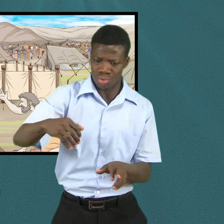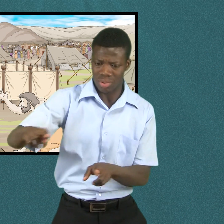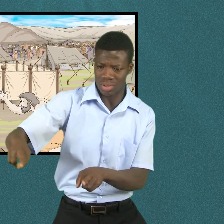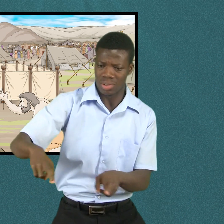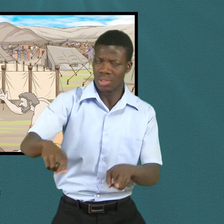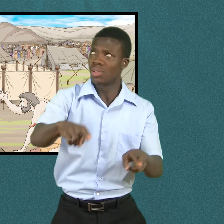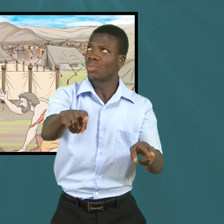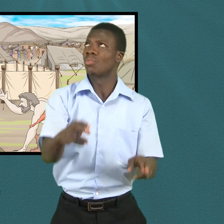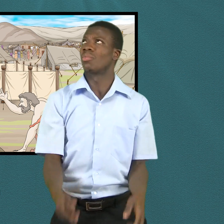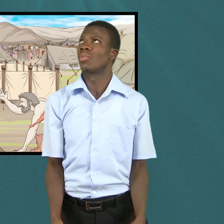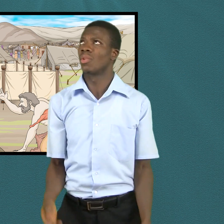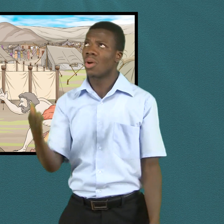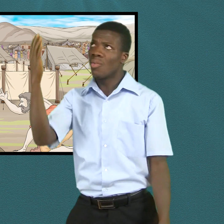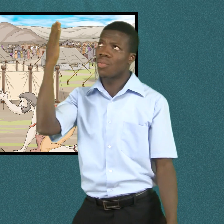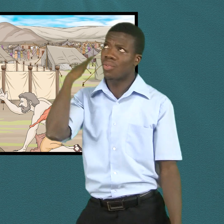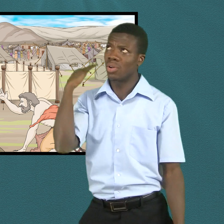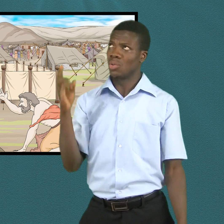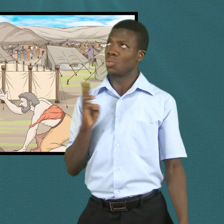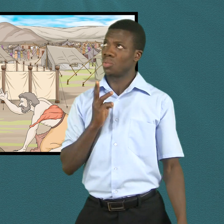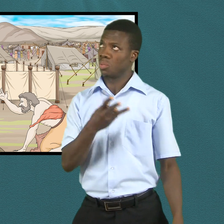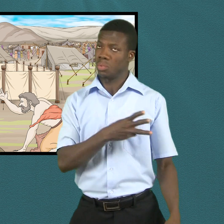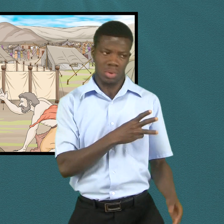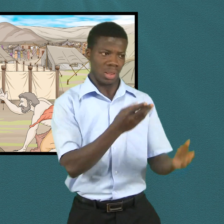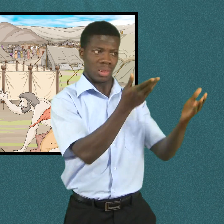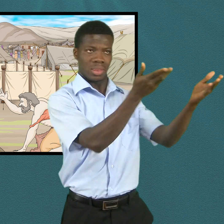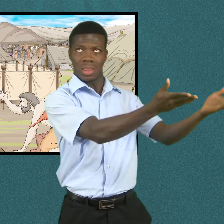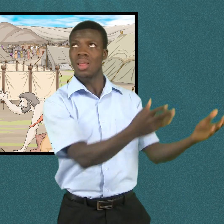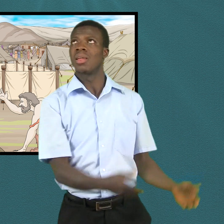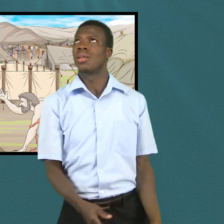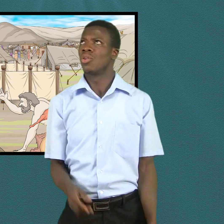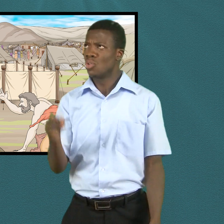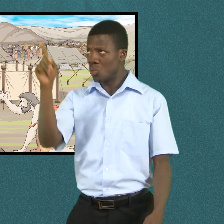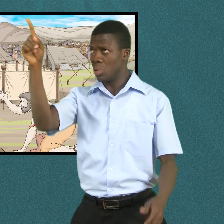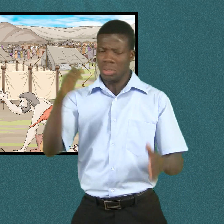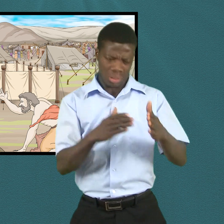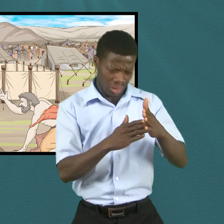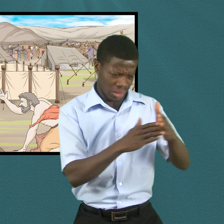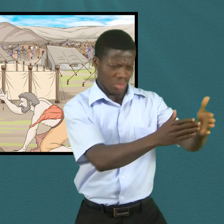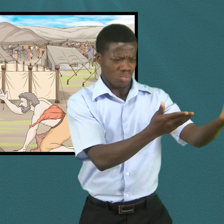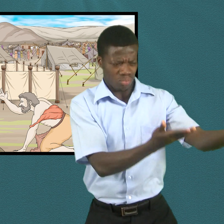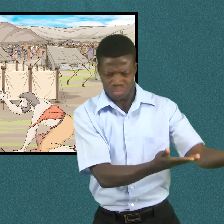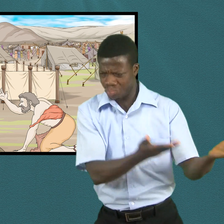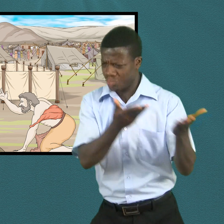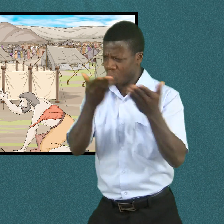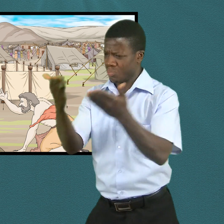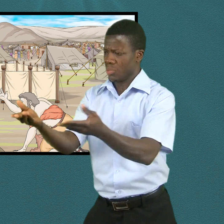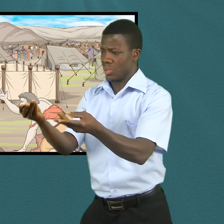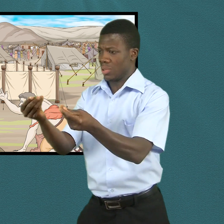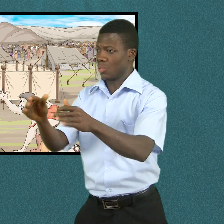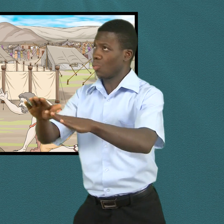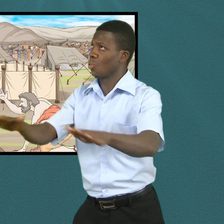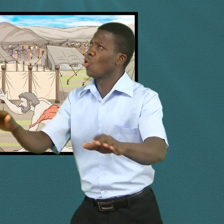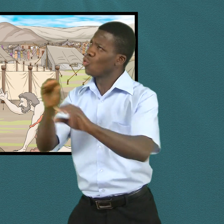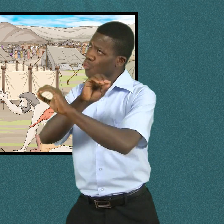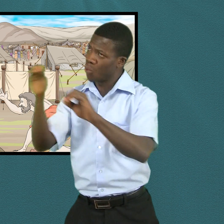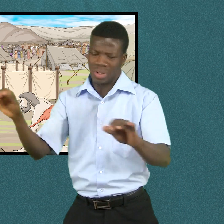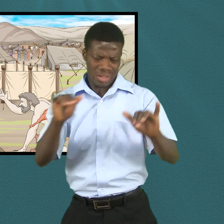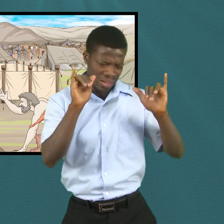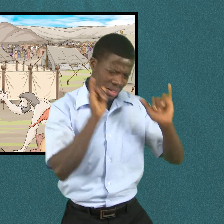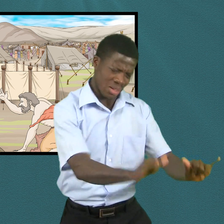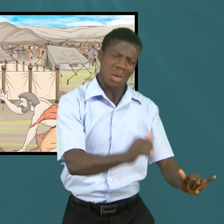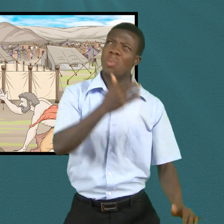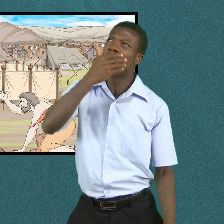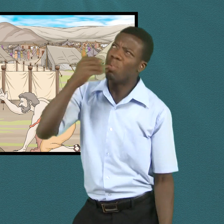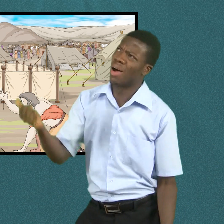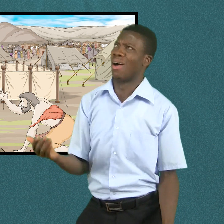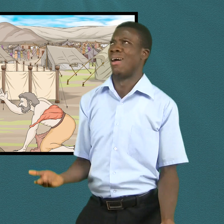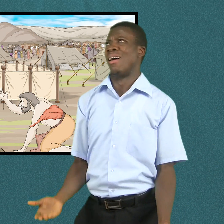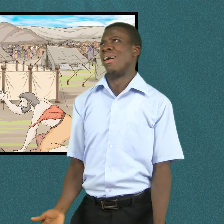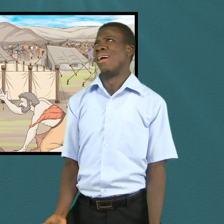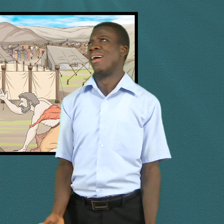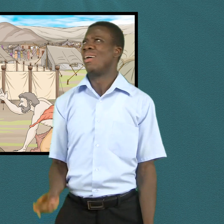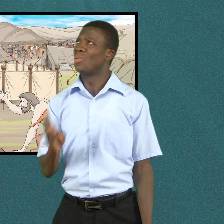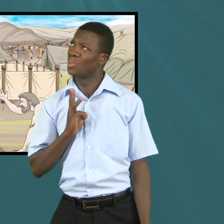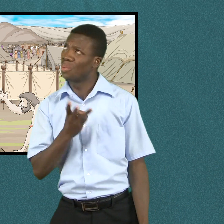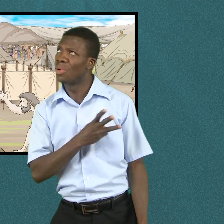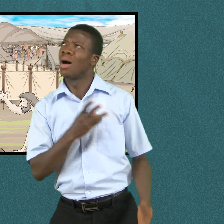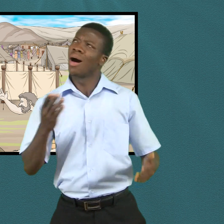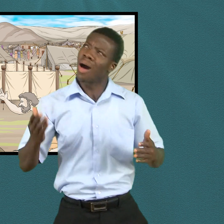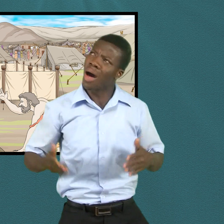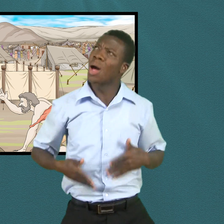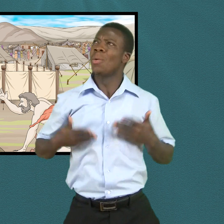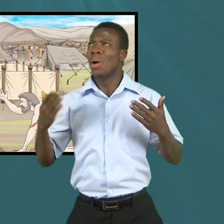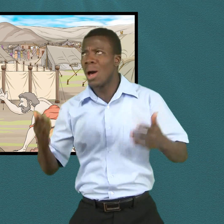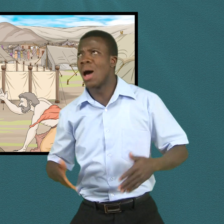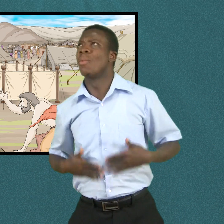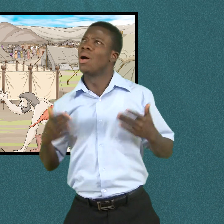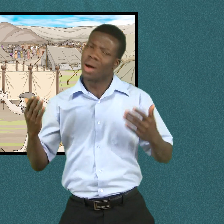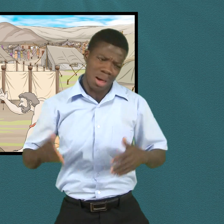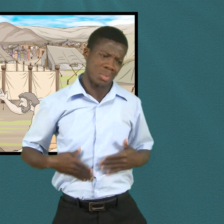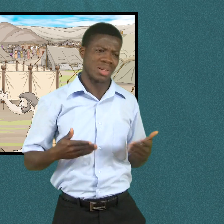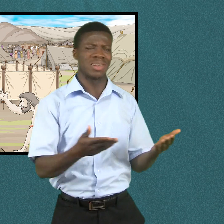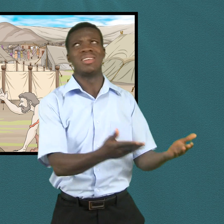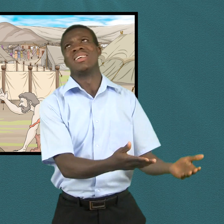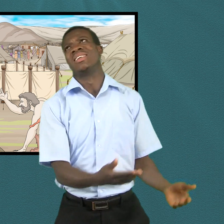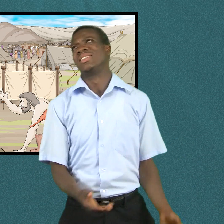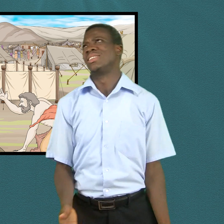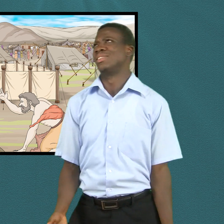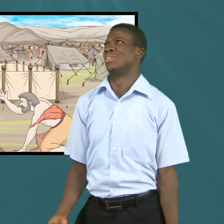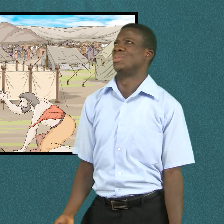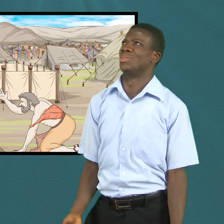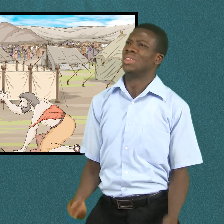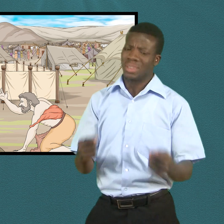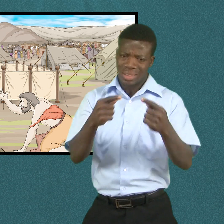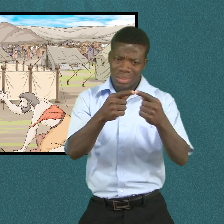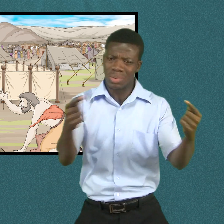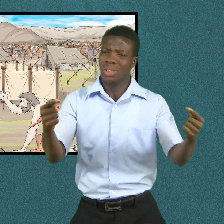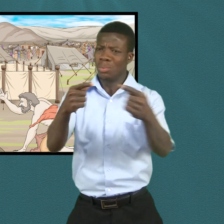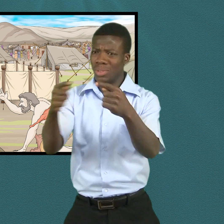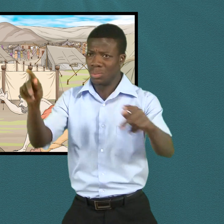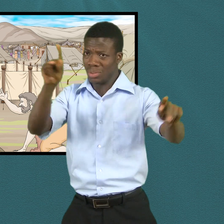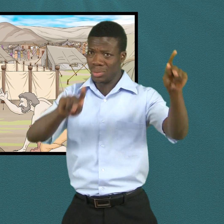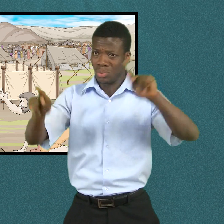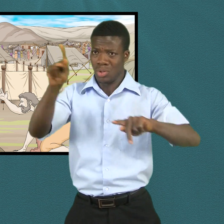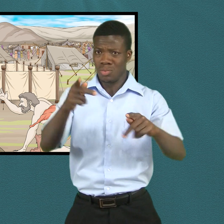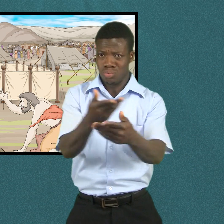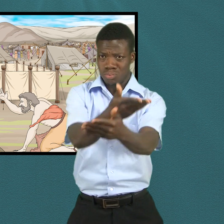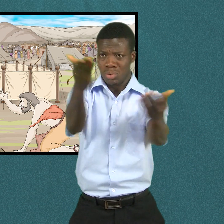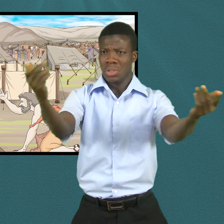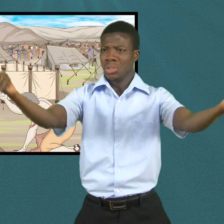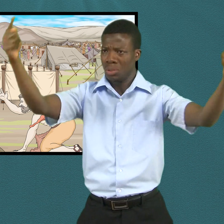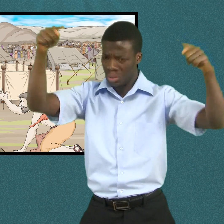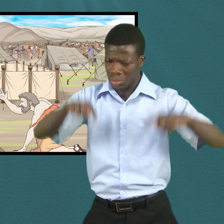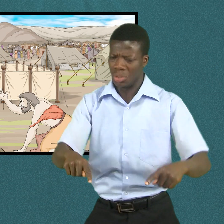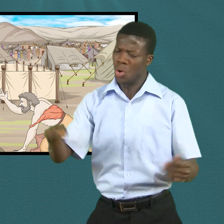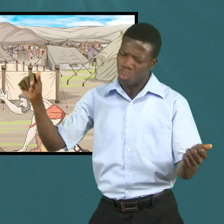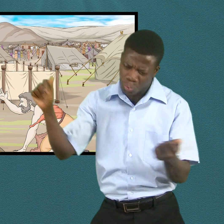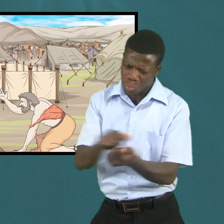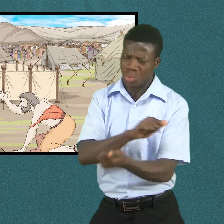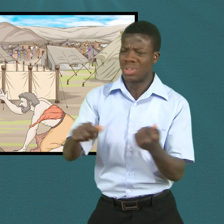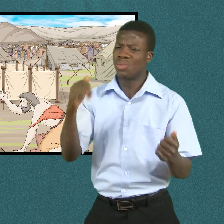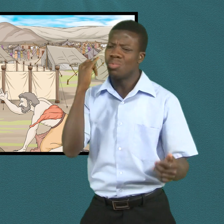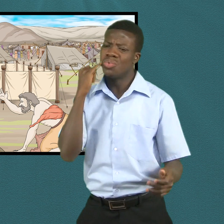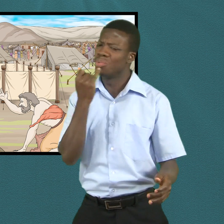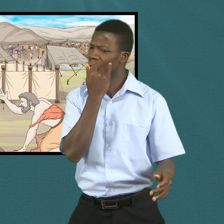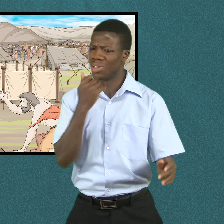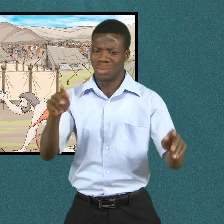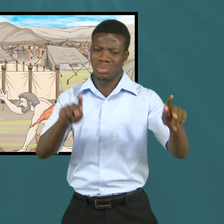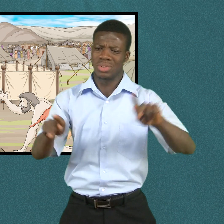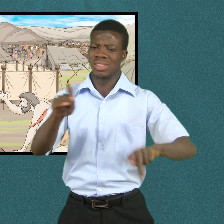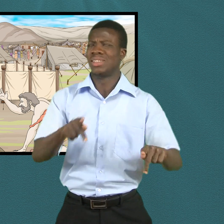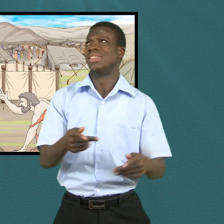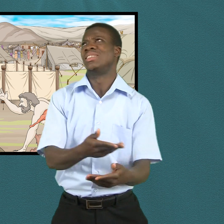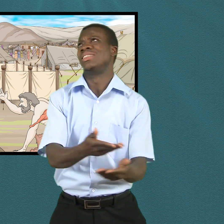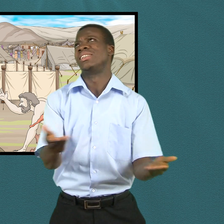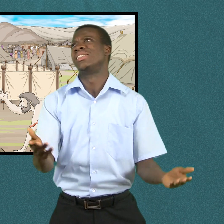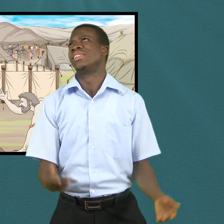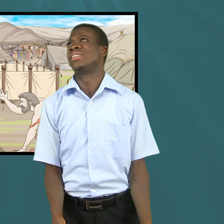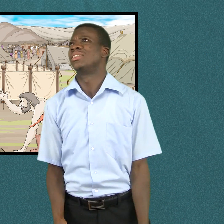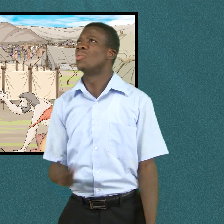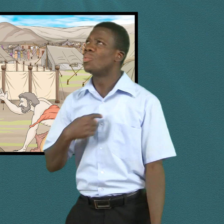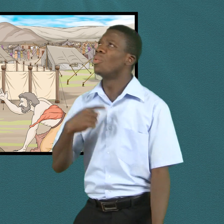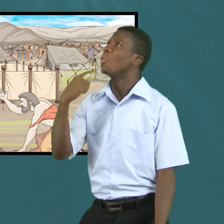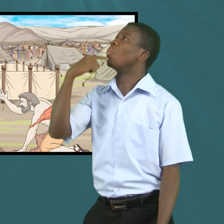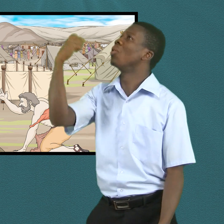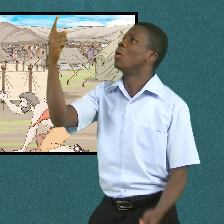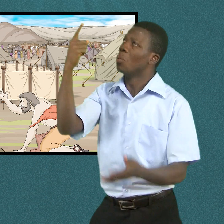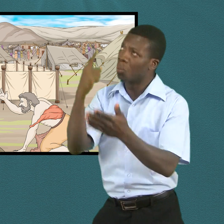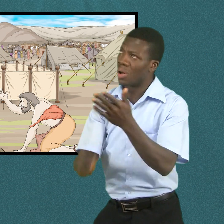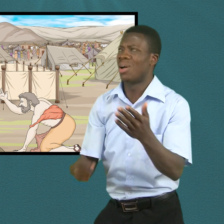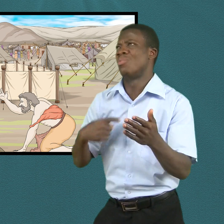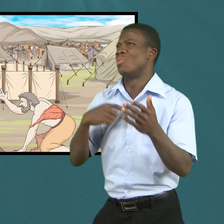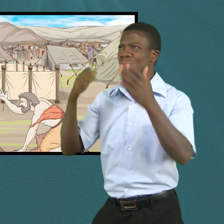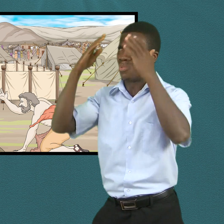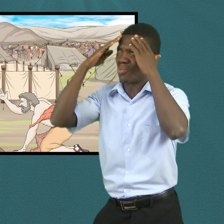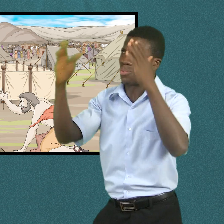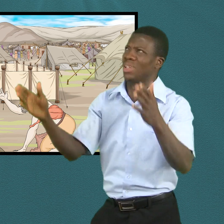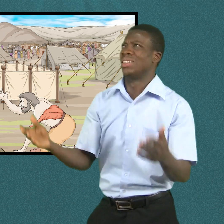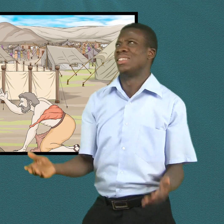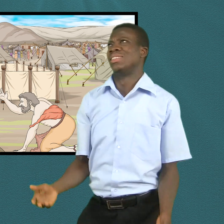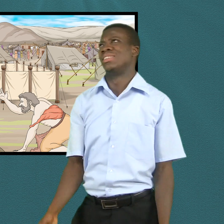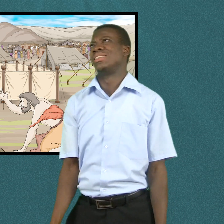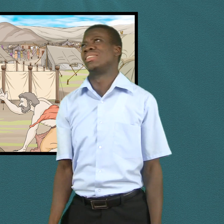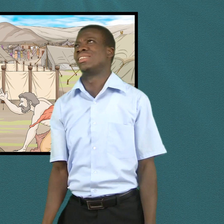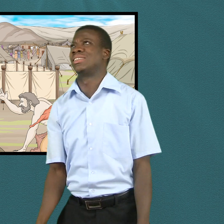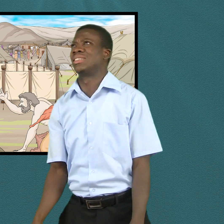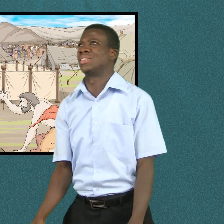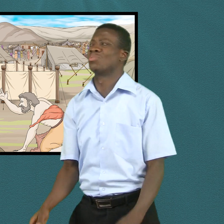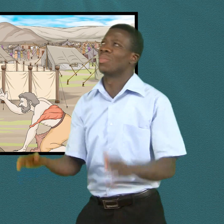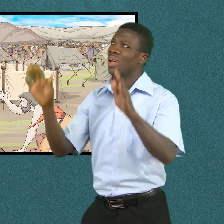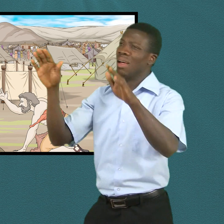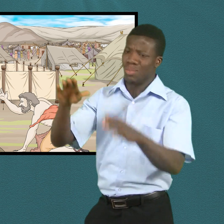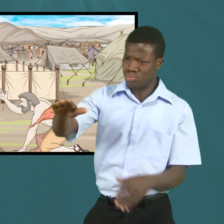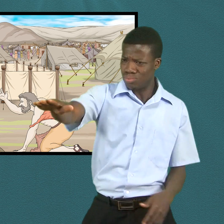O Lord, what can I say, now that Israel has turned its back and run from its enemies?